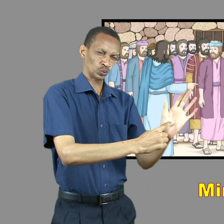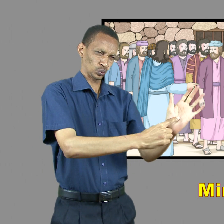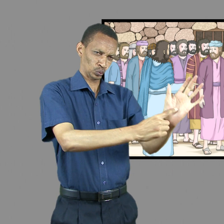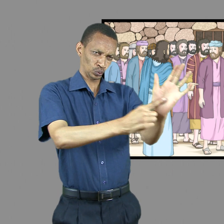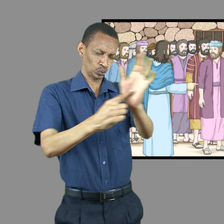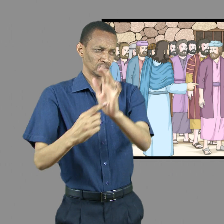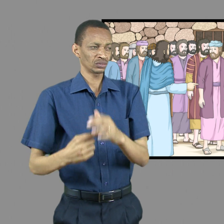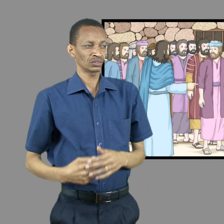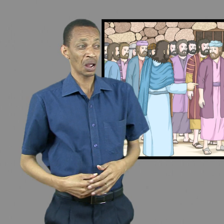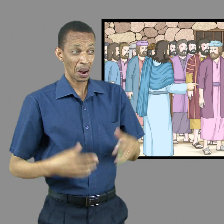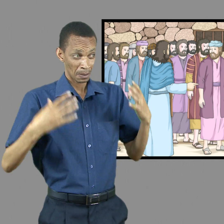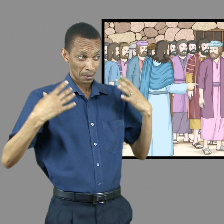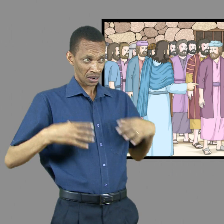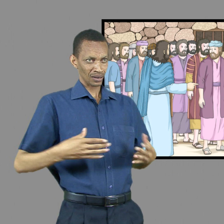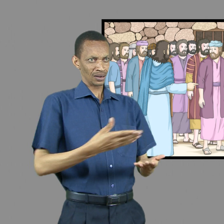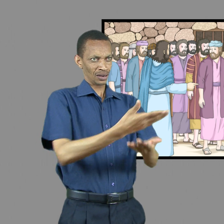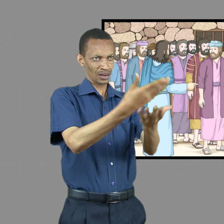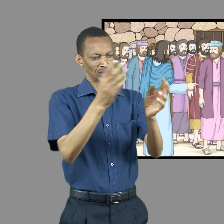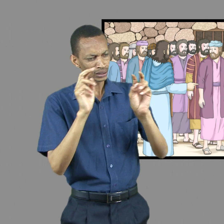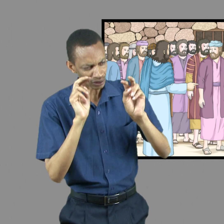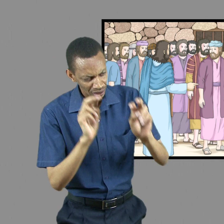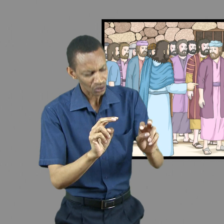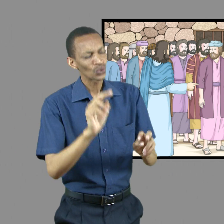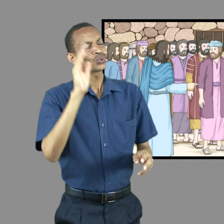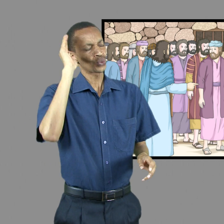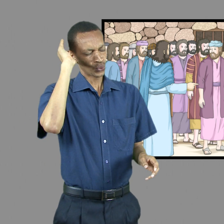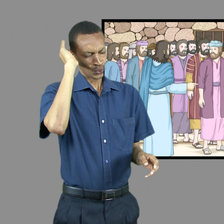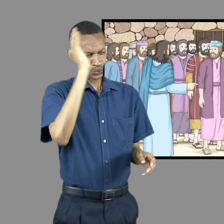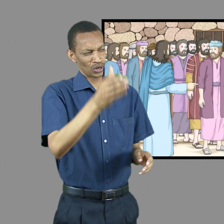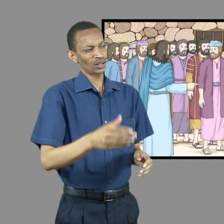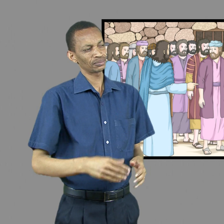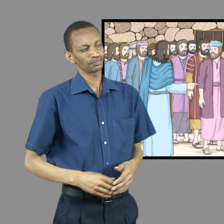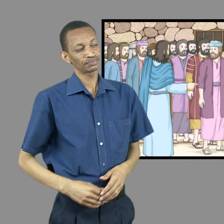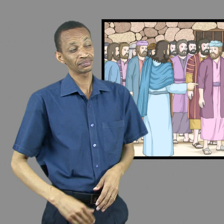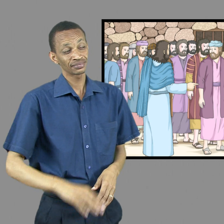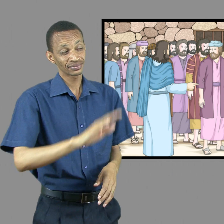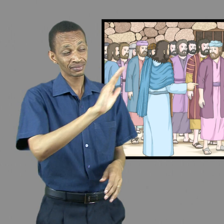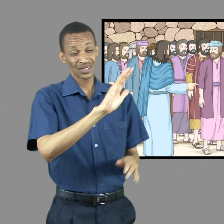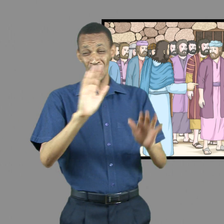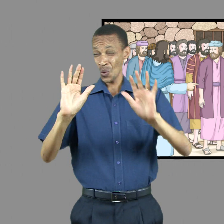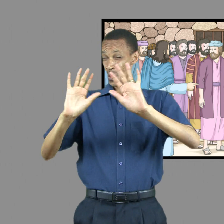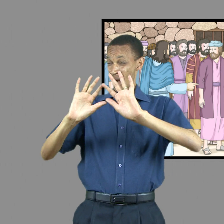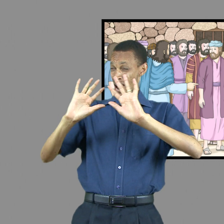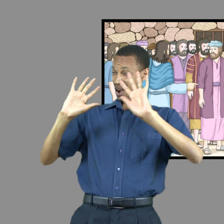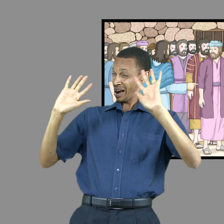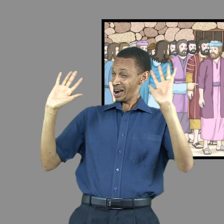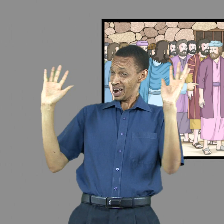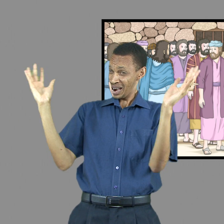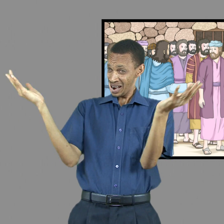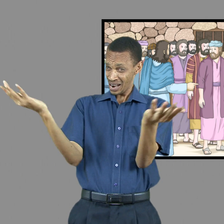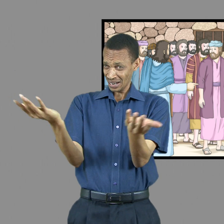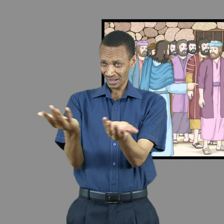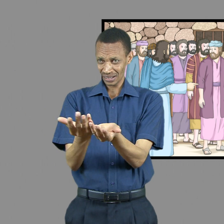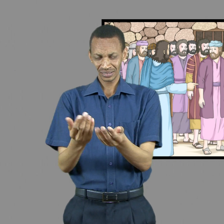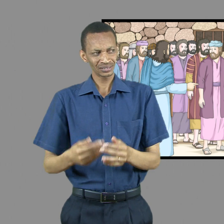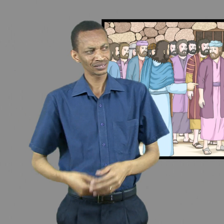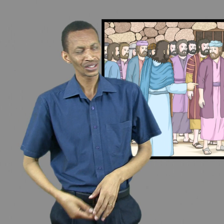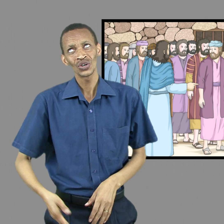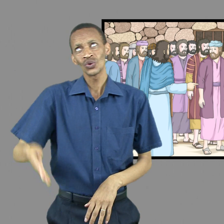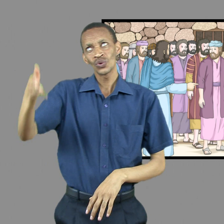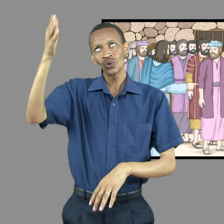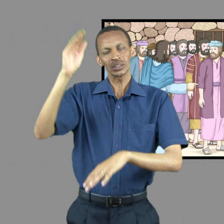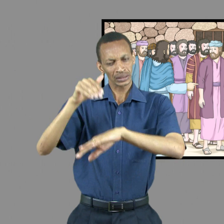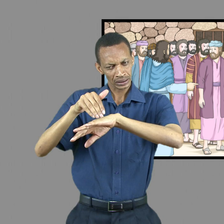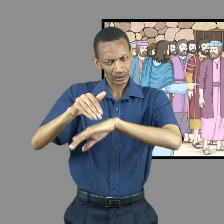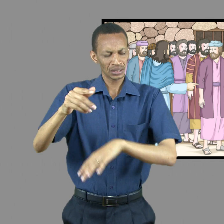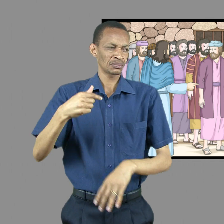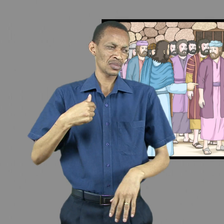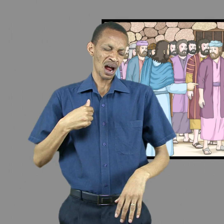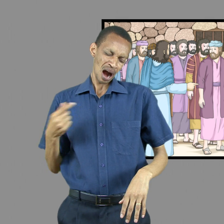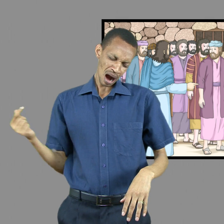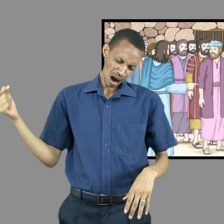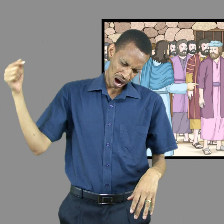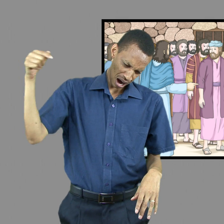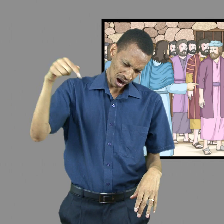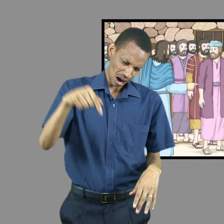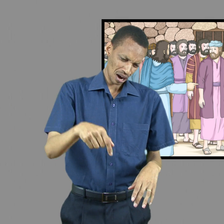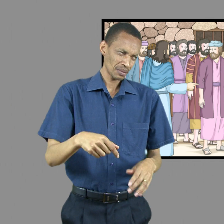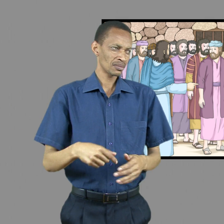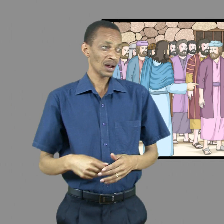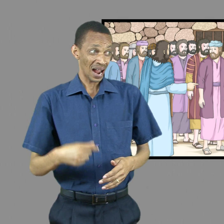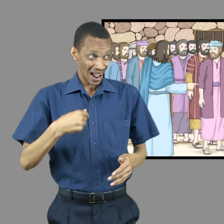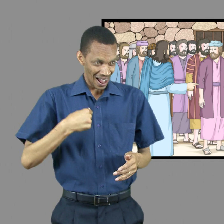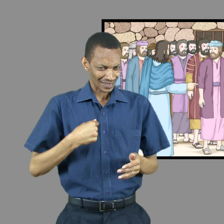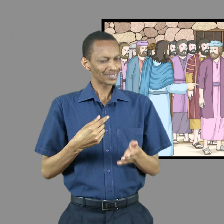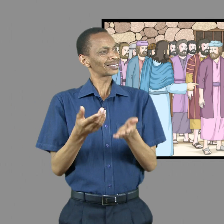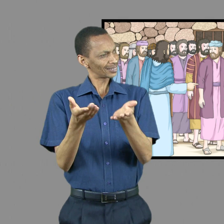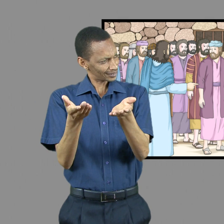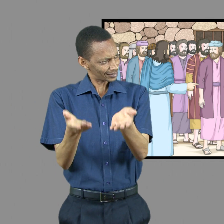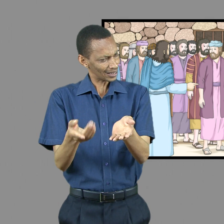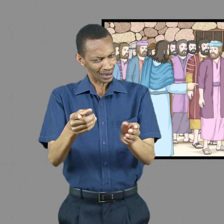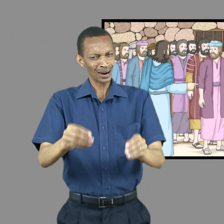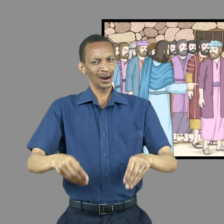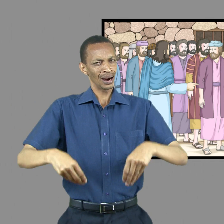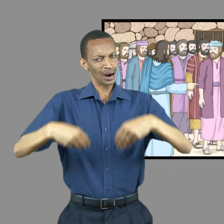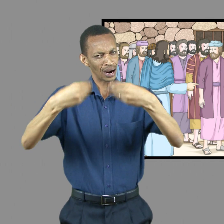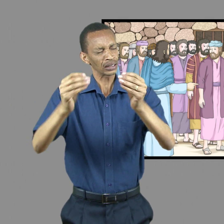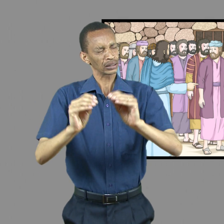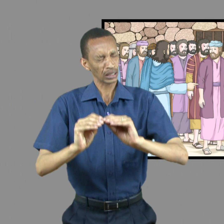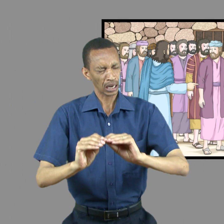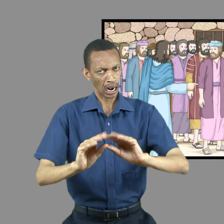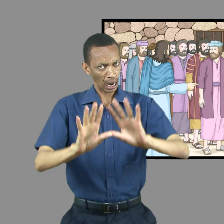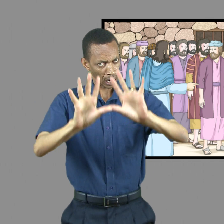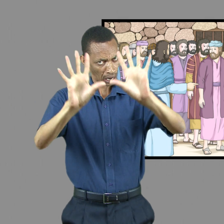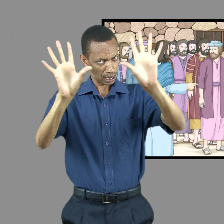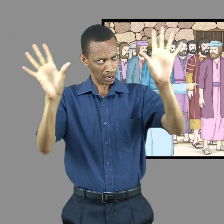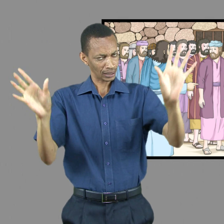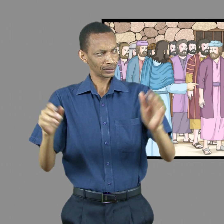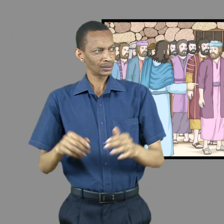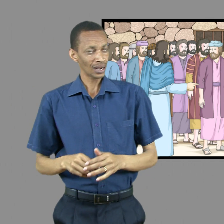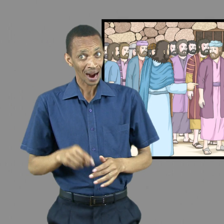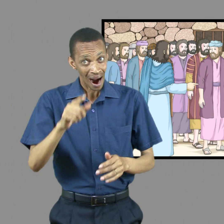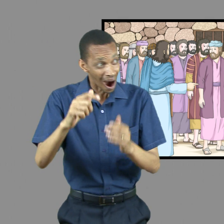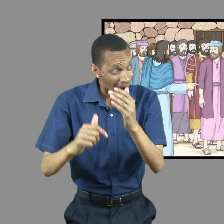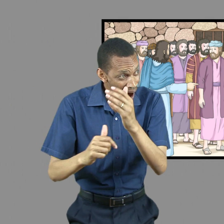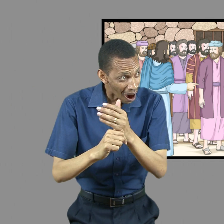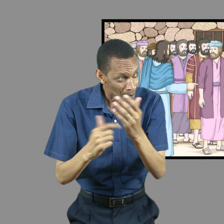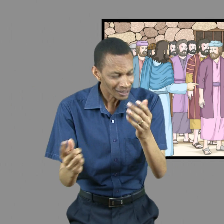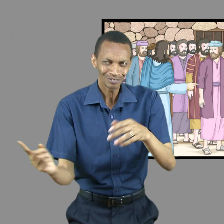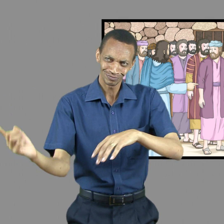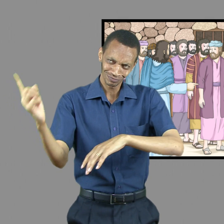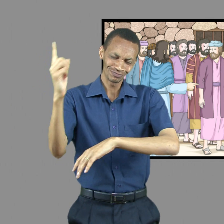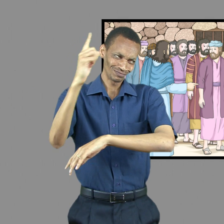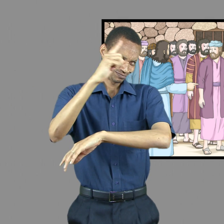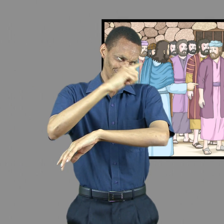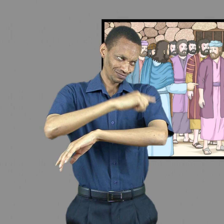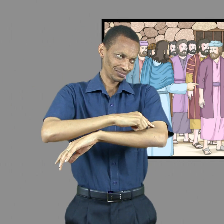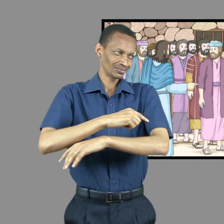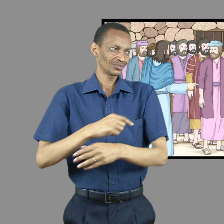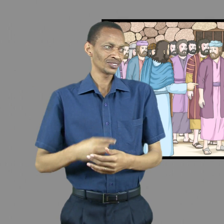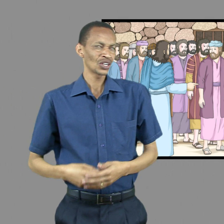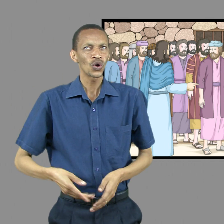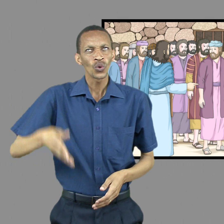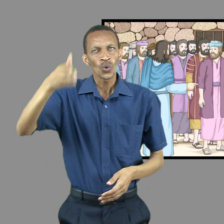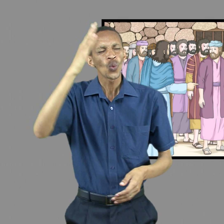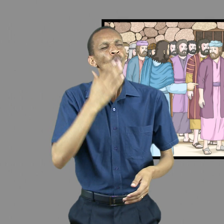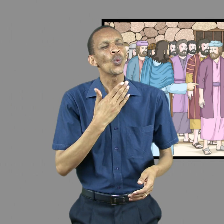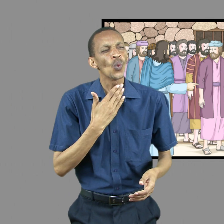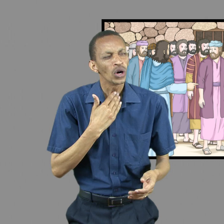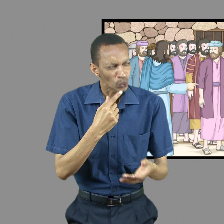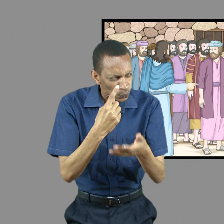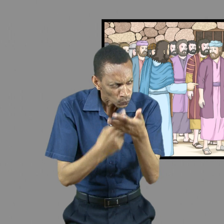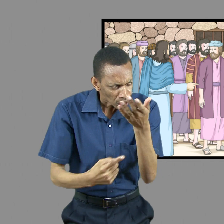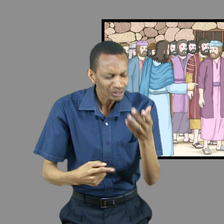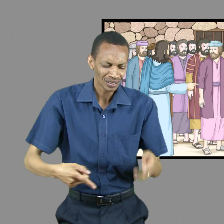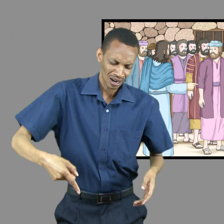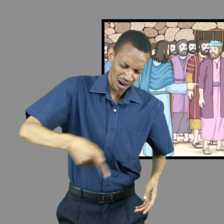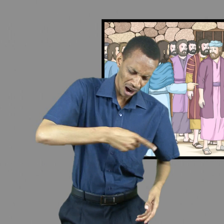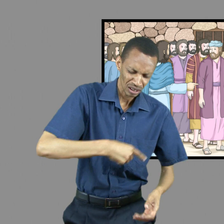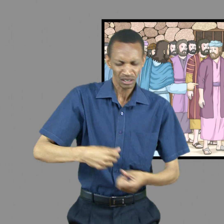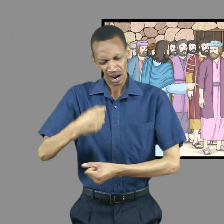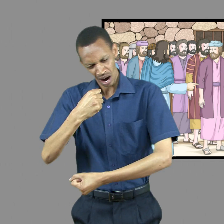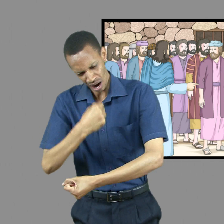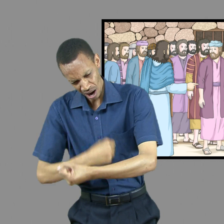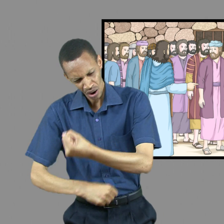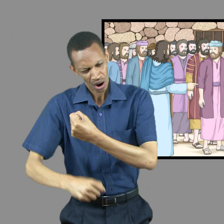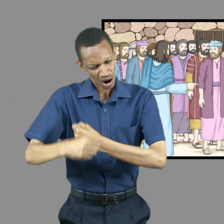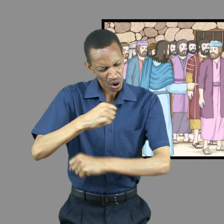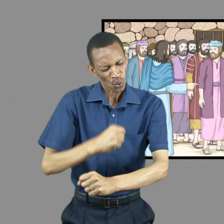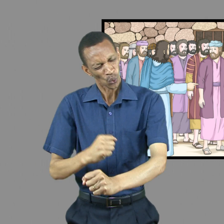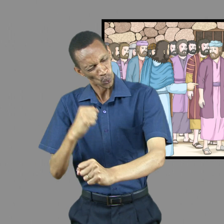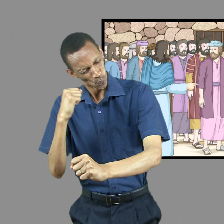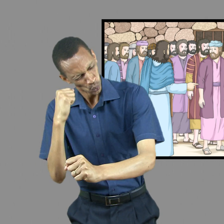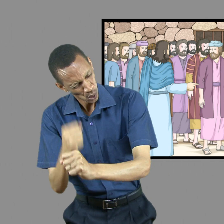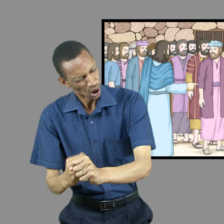While it is daytime, we must do the works of Him who sent Me.